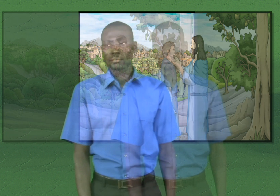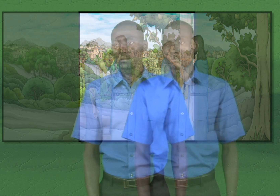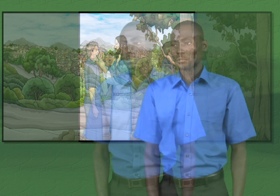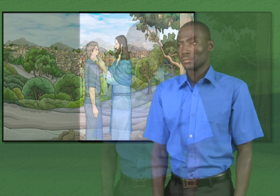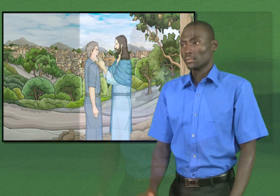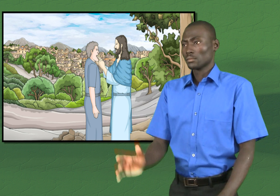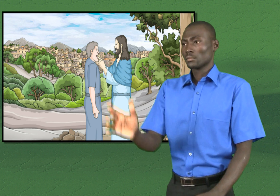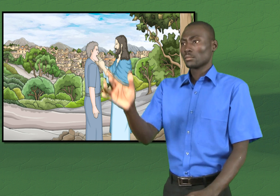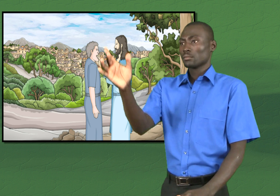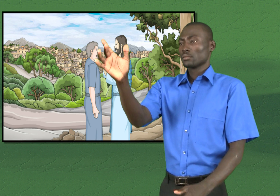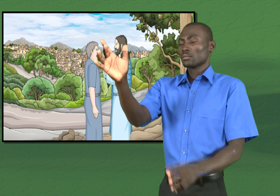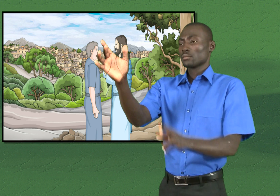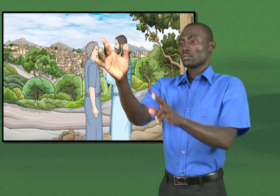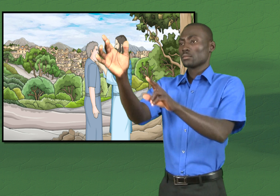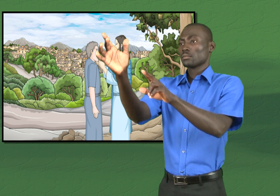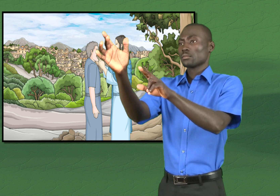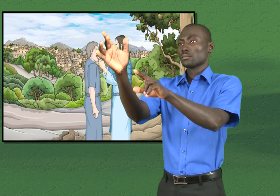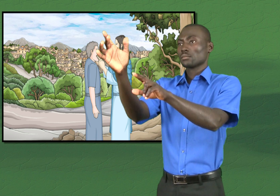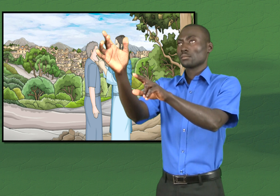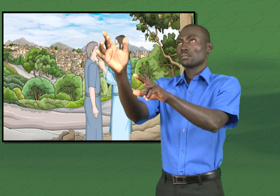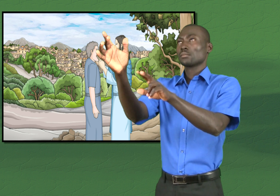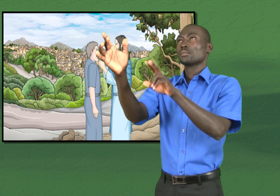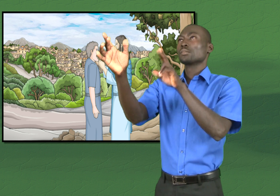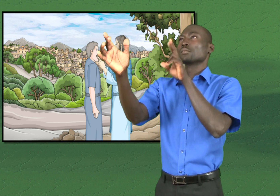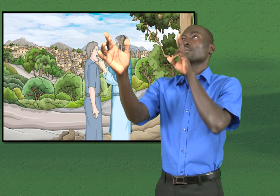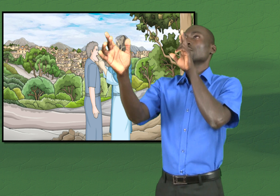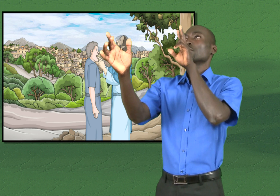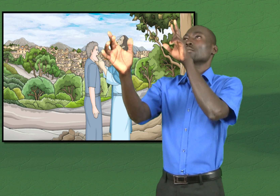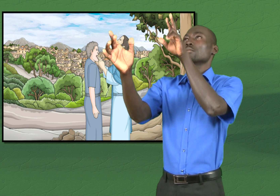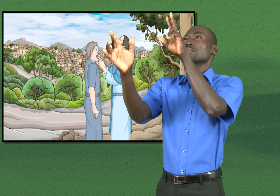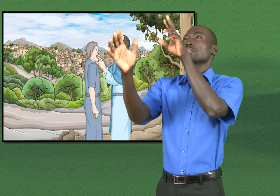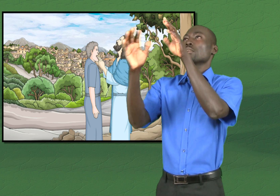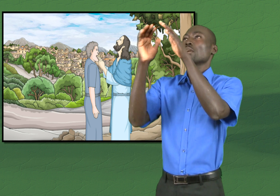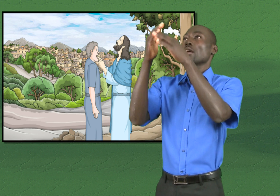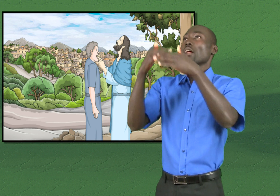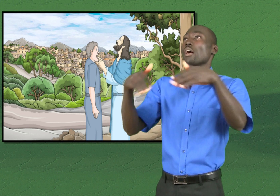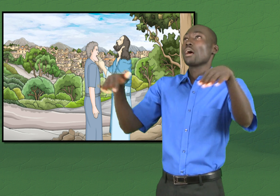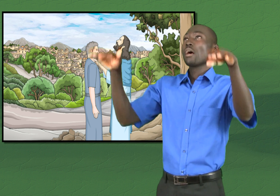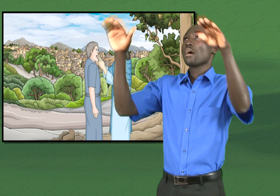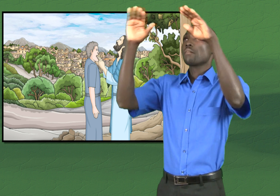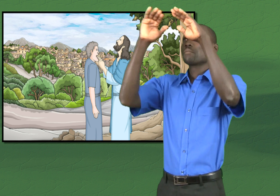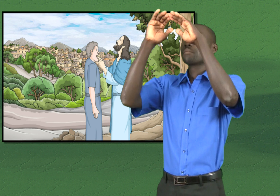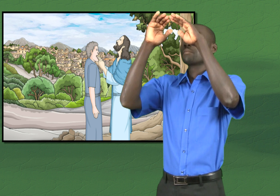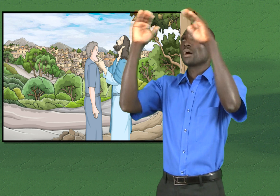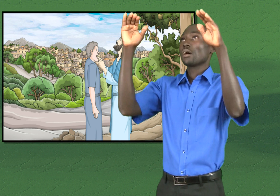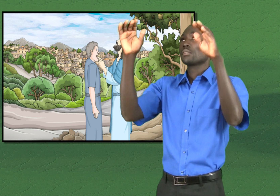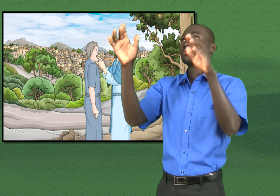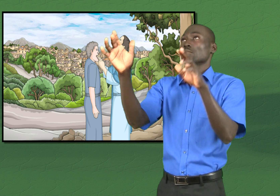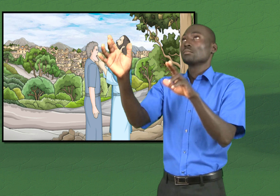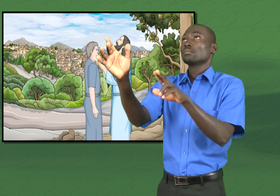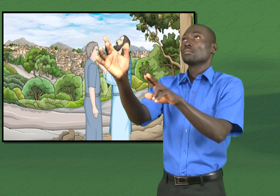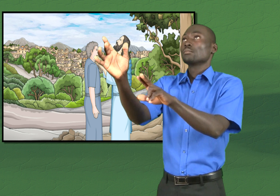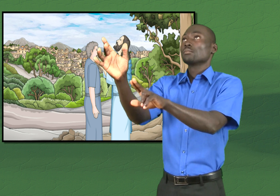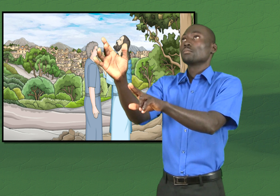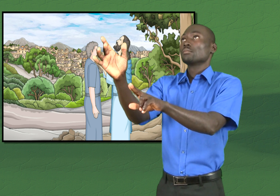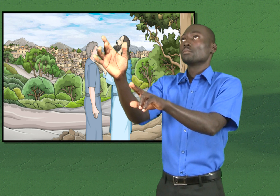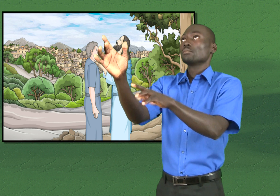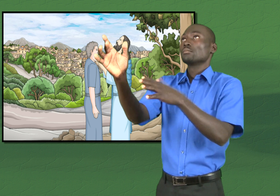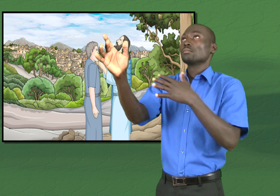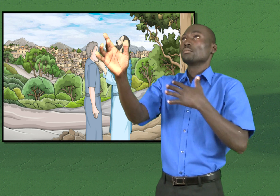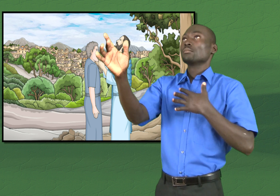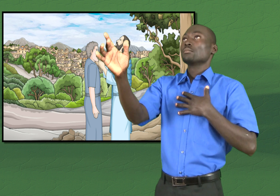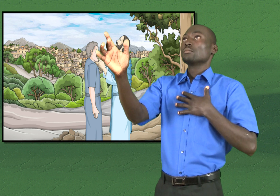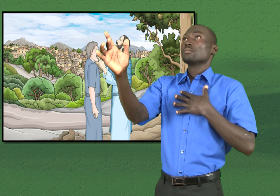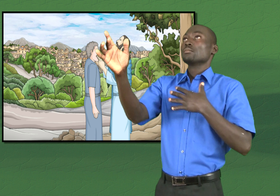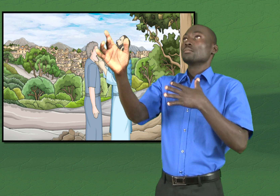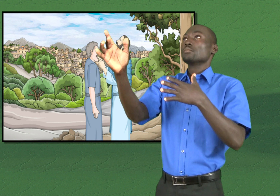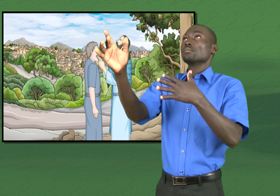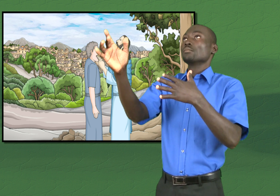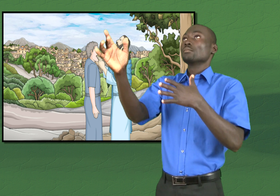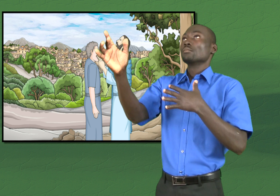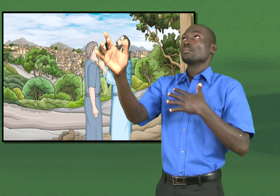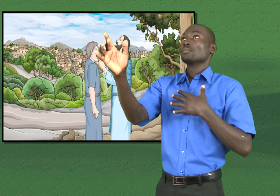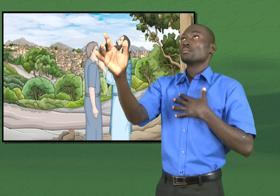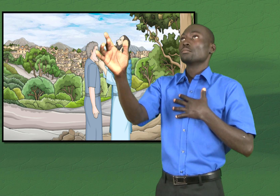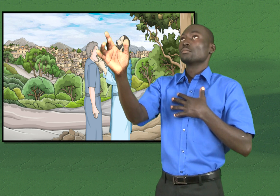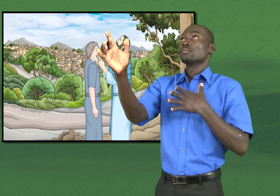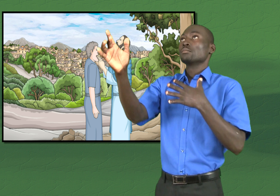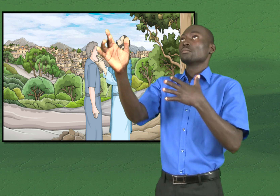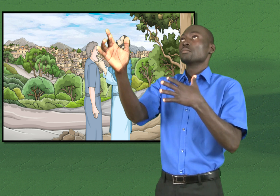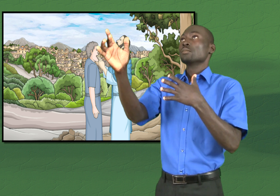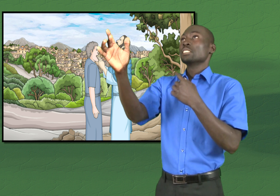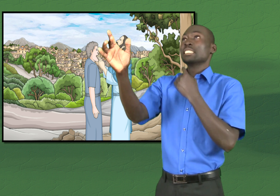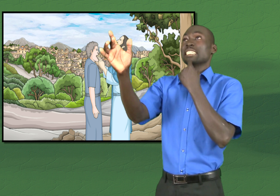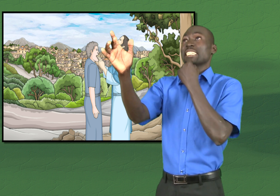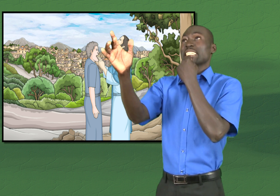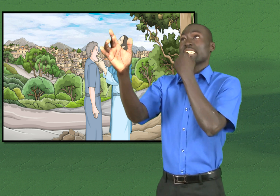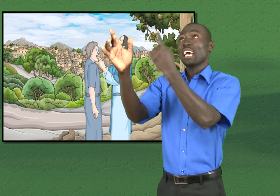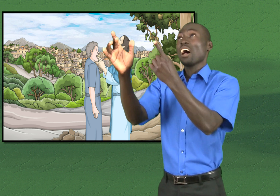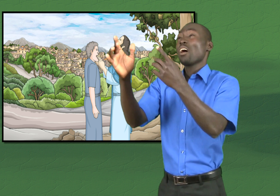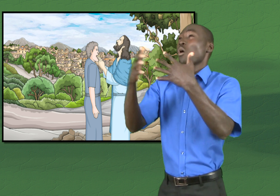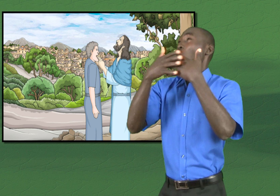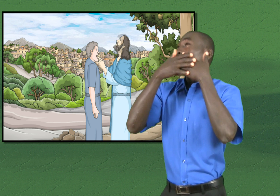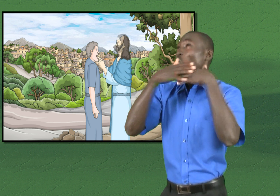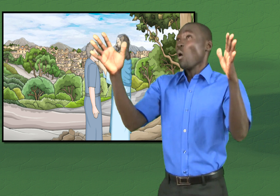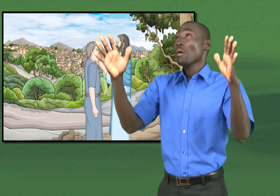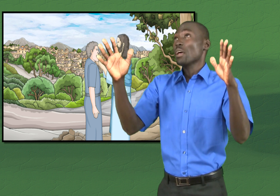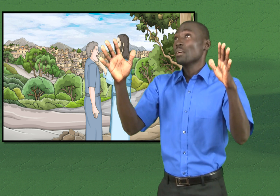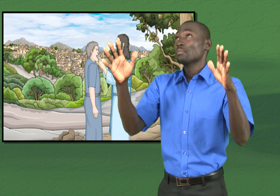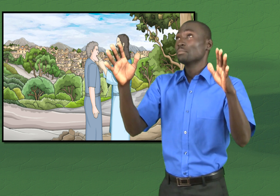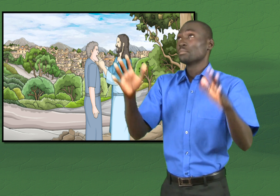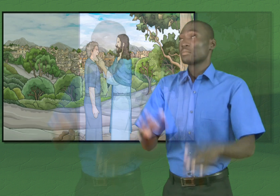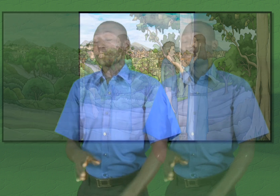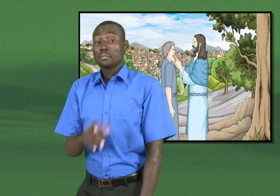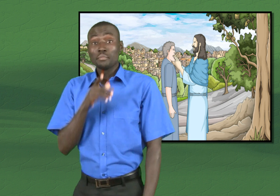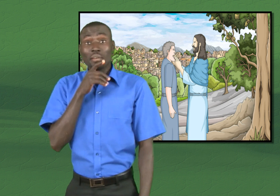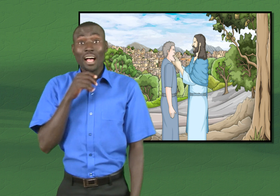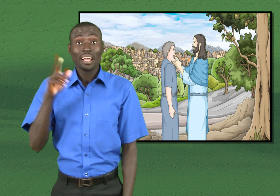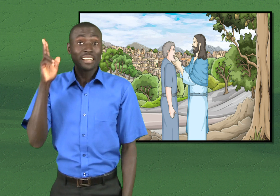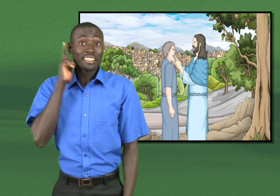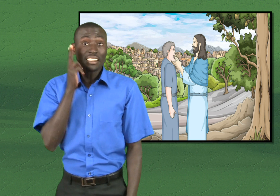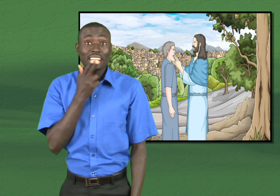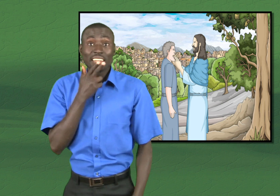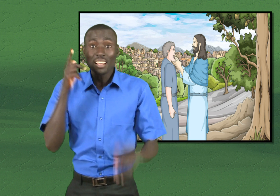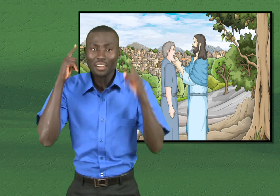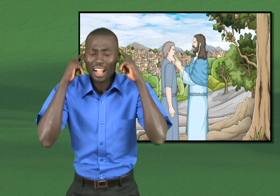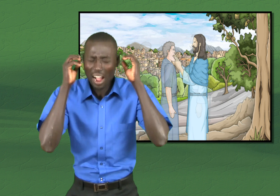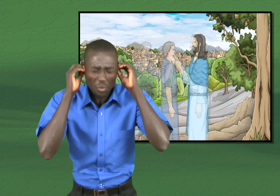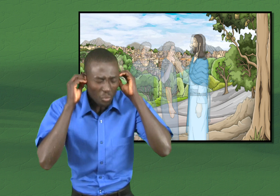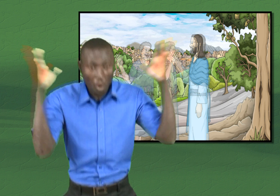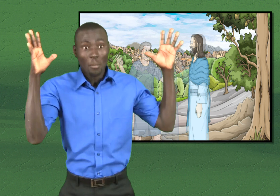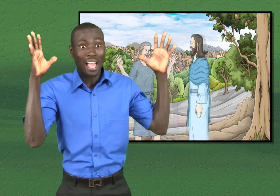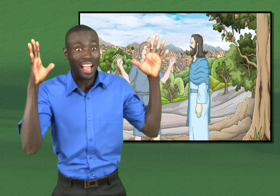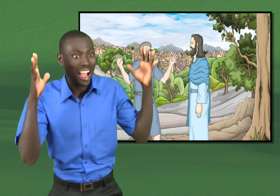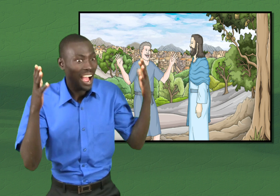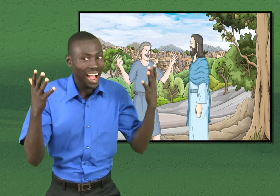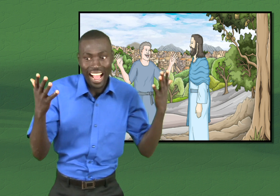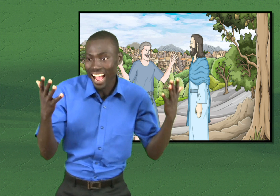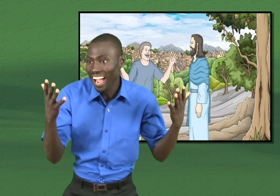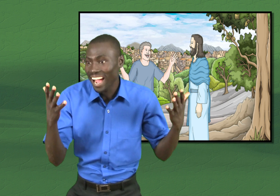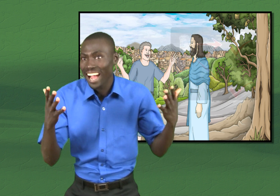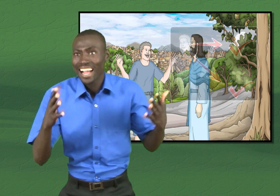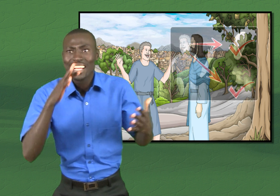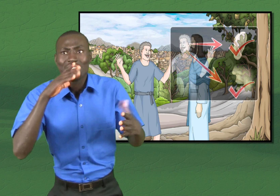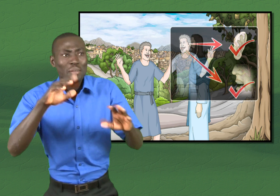And looking up to heaven, He sighed deeply and said to him, “Ephphatha!” (which means, “Be opened!”).